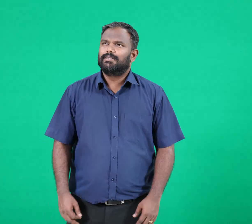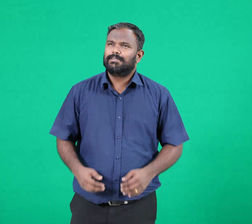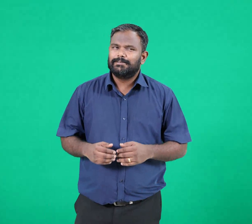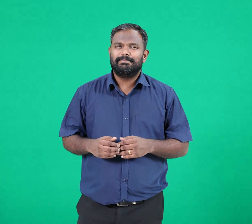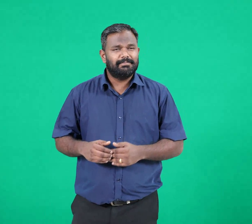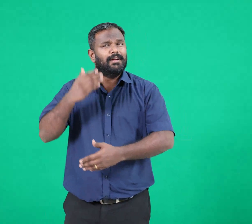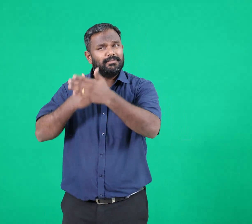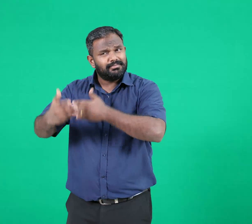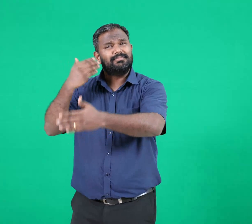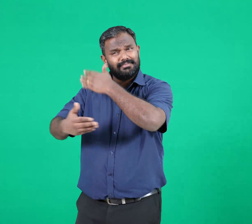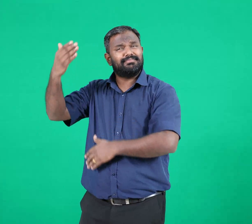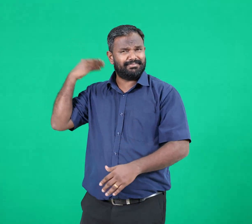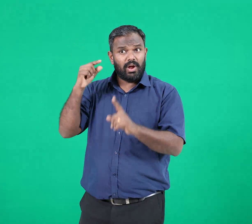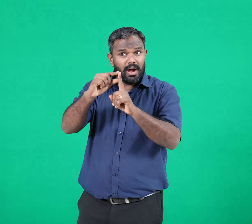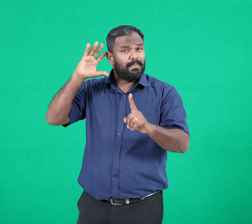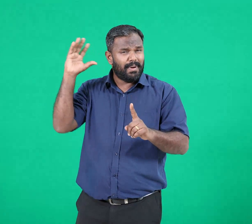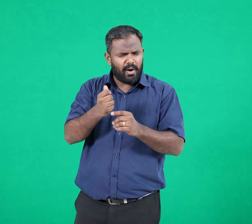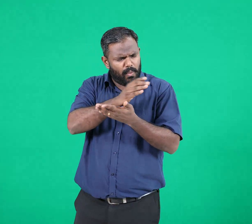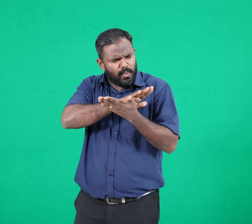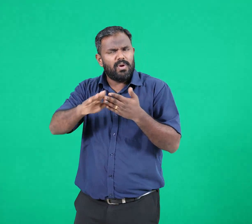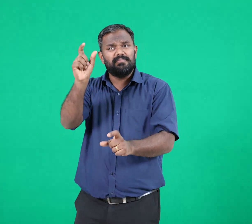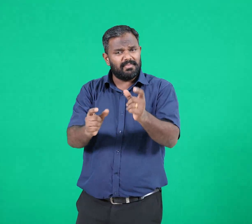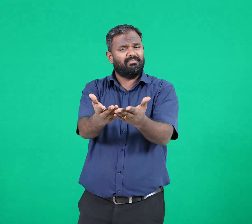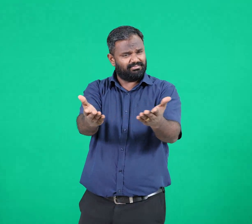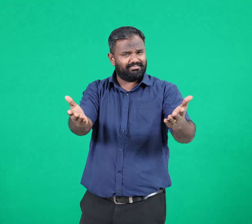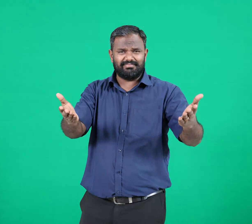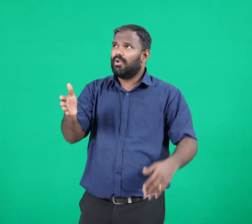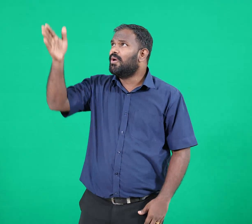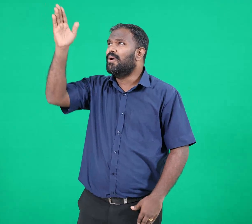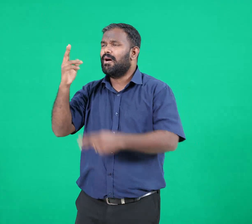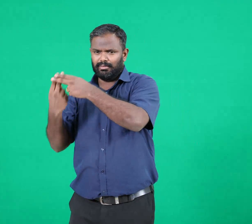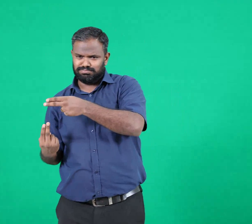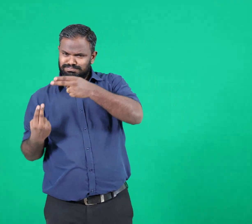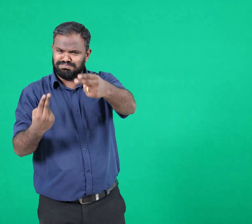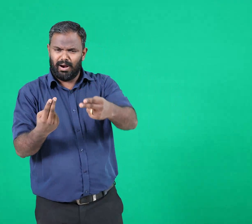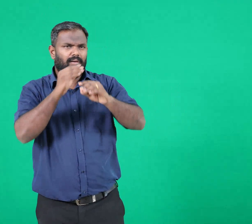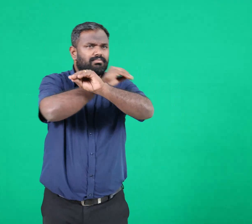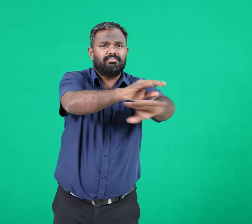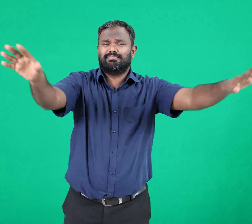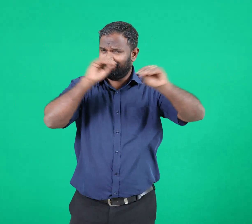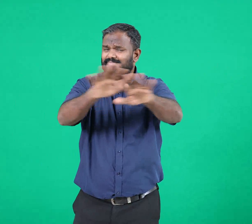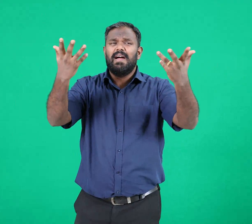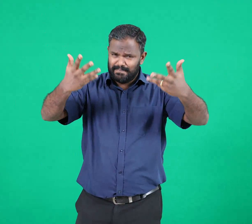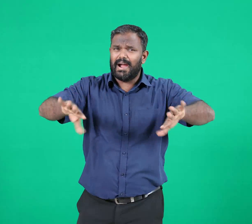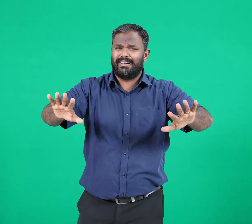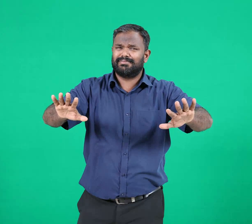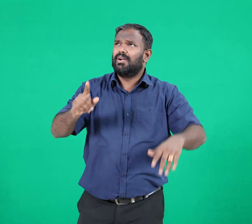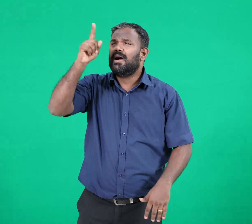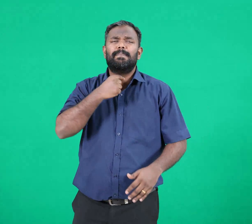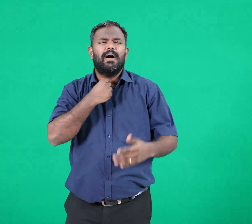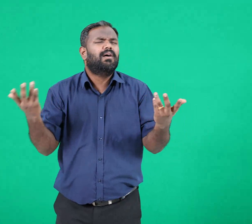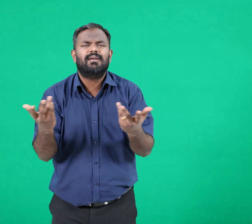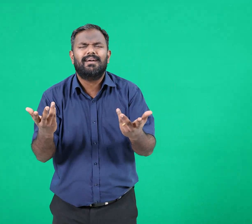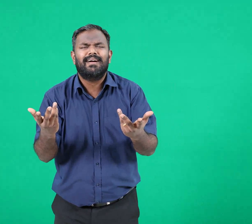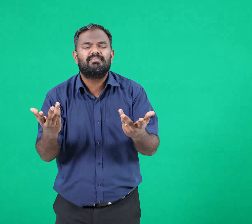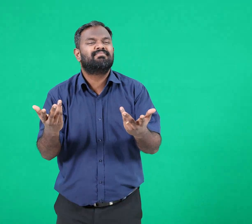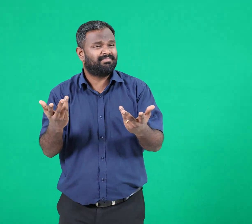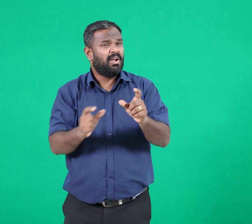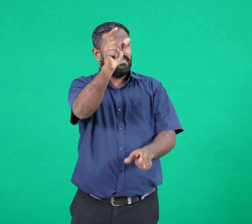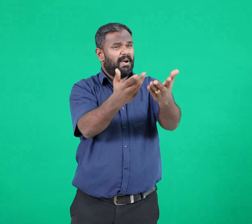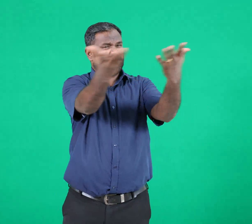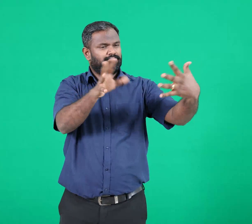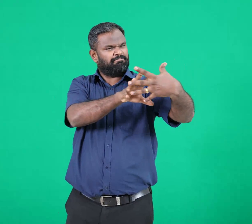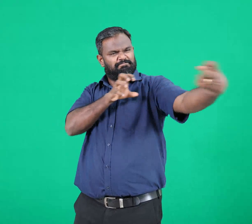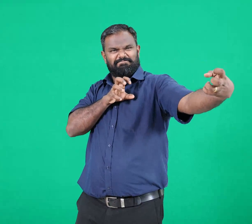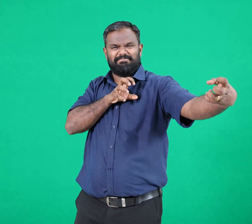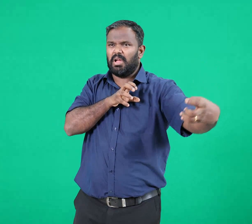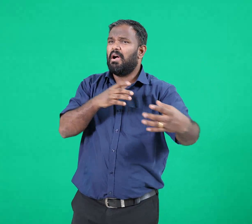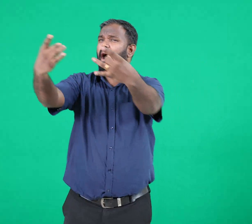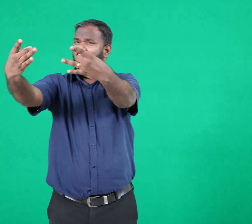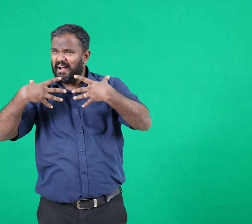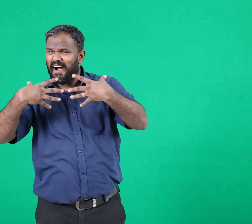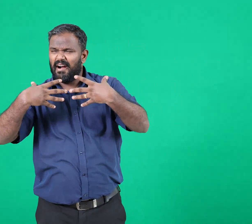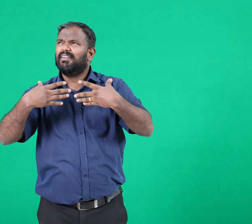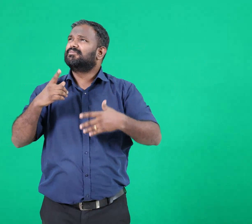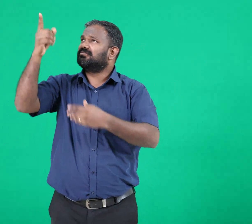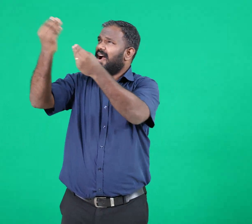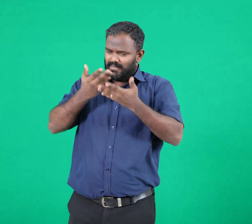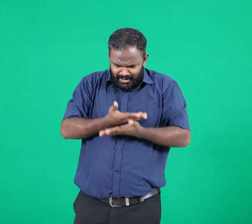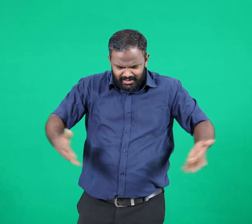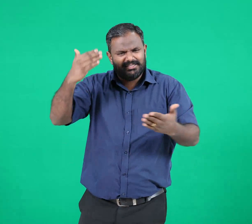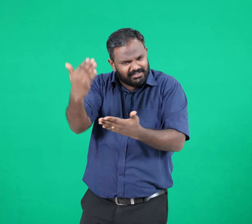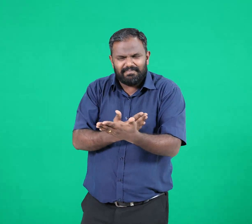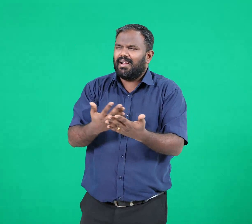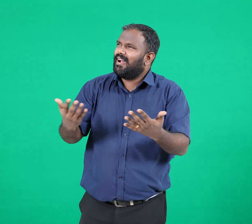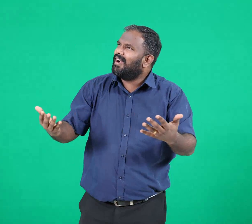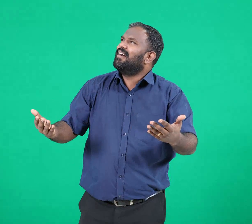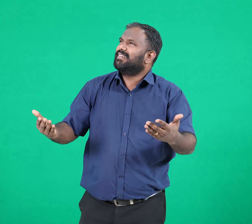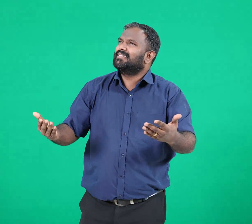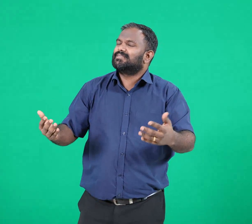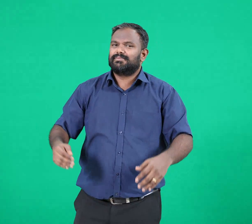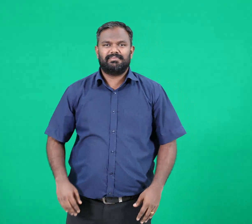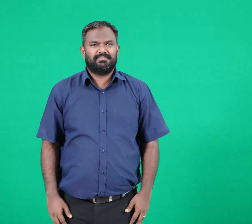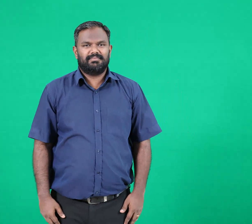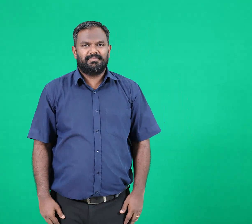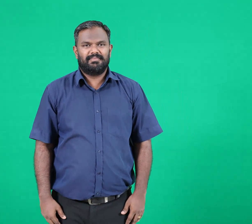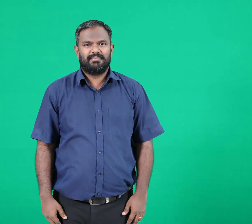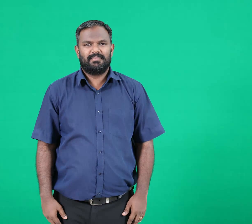as He spoke through His holy prophets, those of ages past, salvation from our enemies and from the hand of all who hate us,